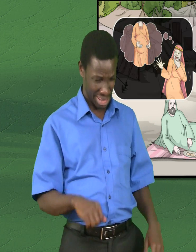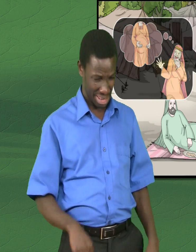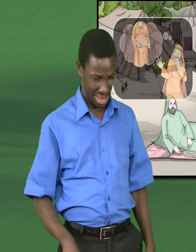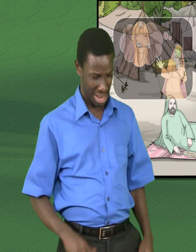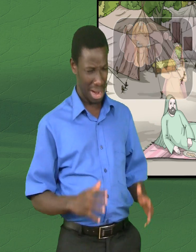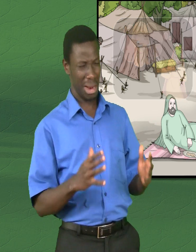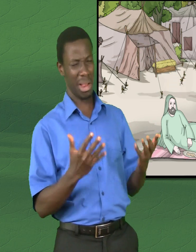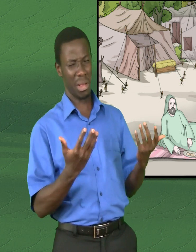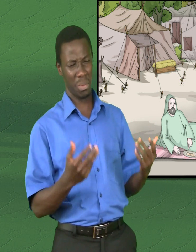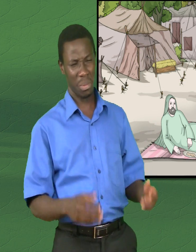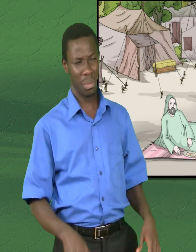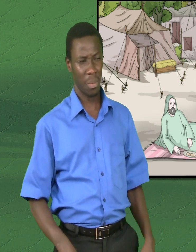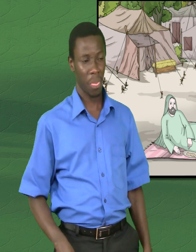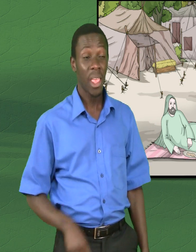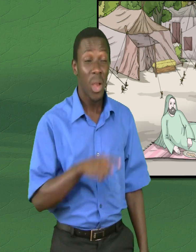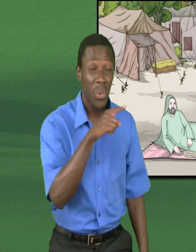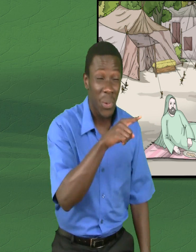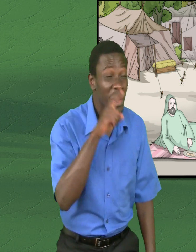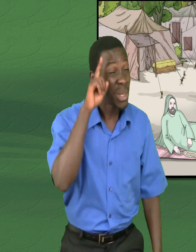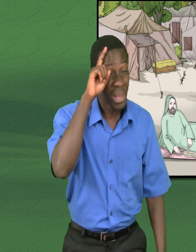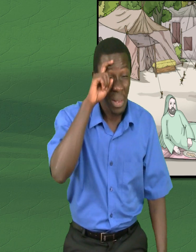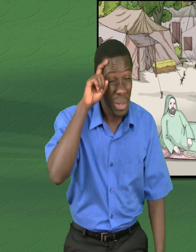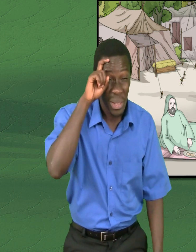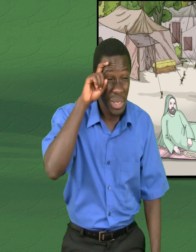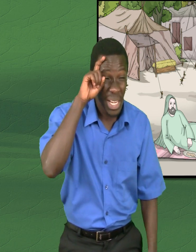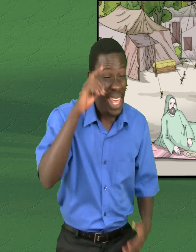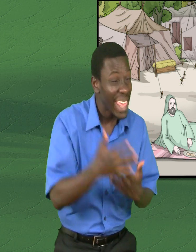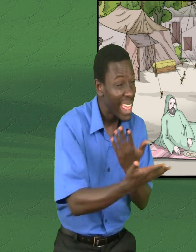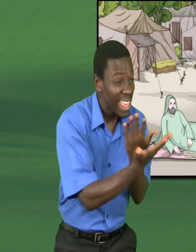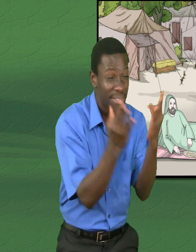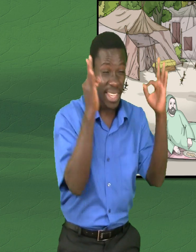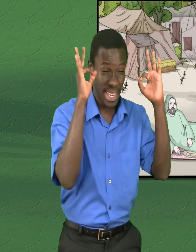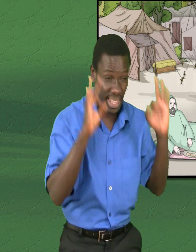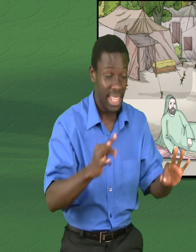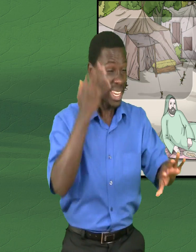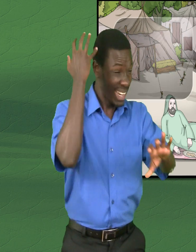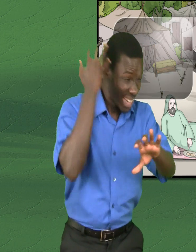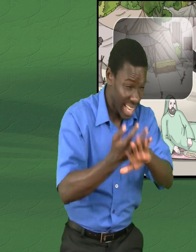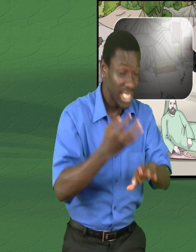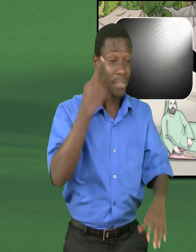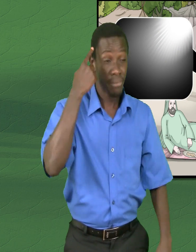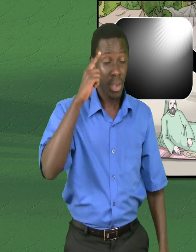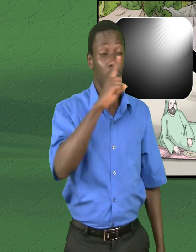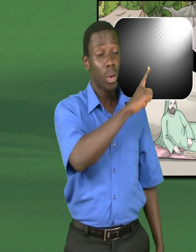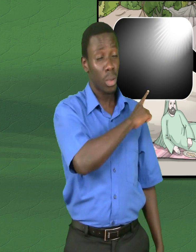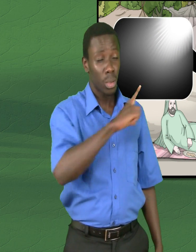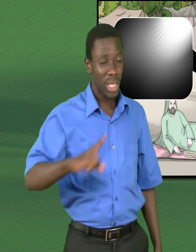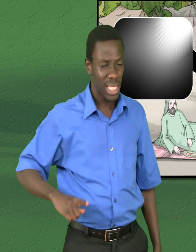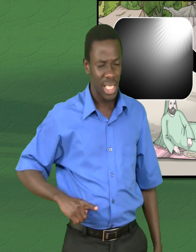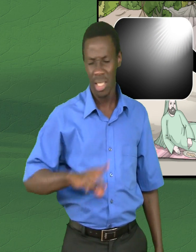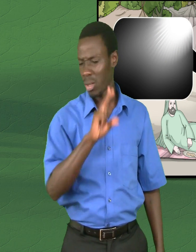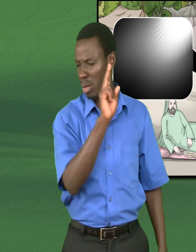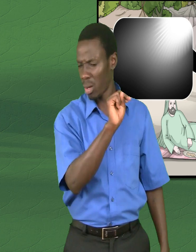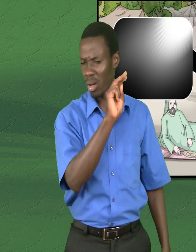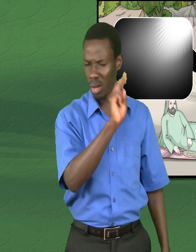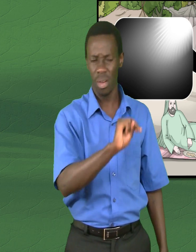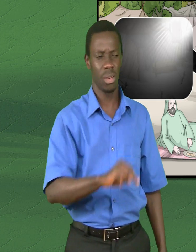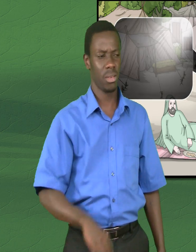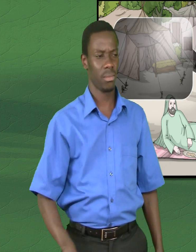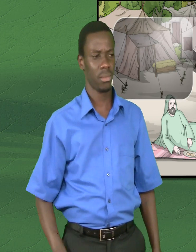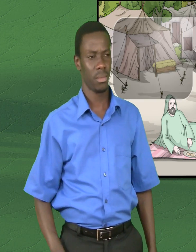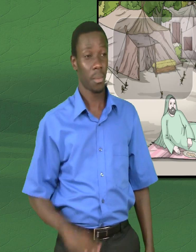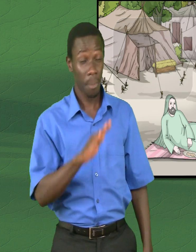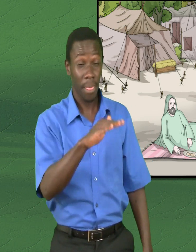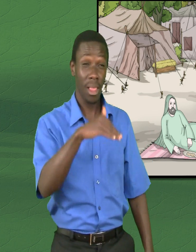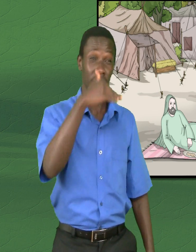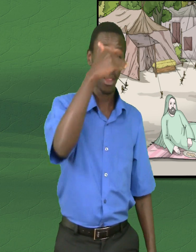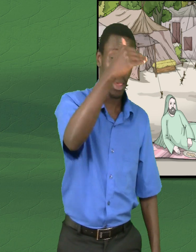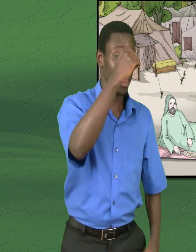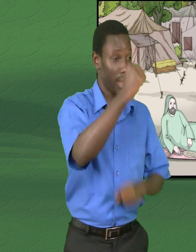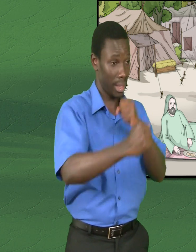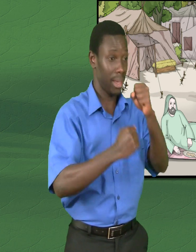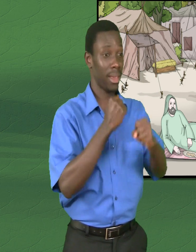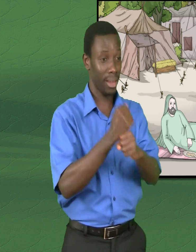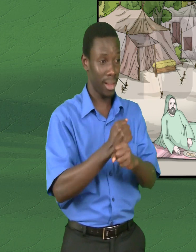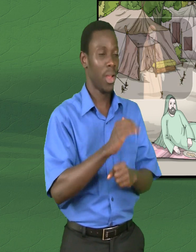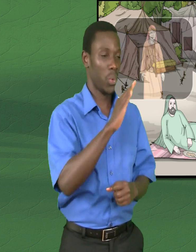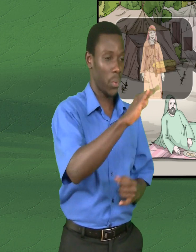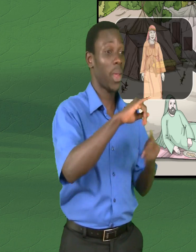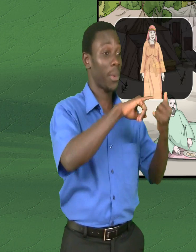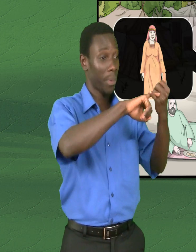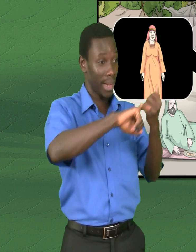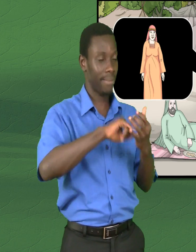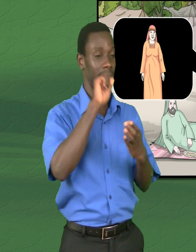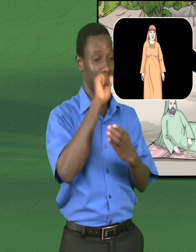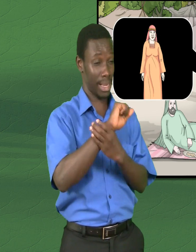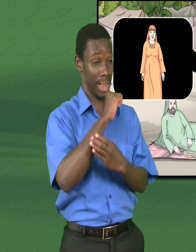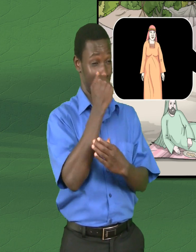Is anything too difficult for the LORD?